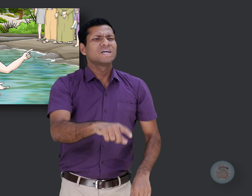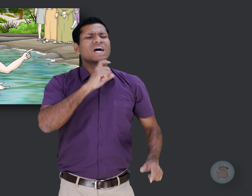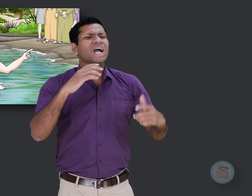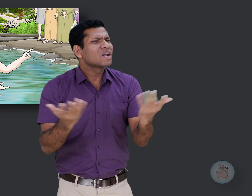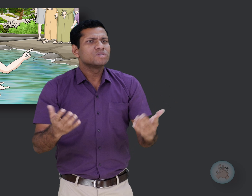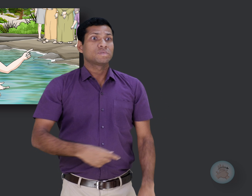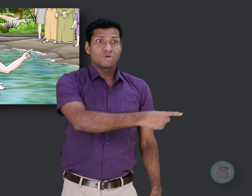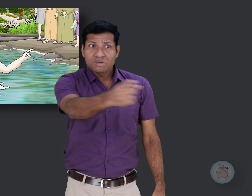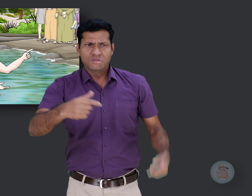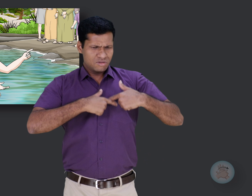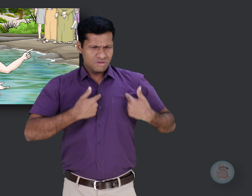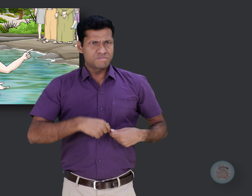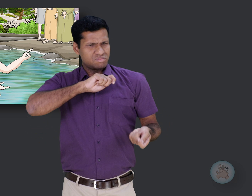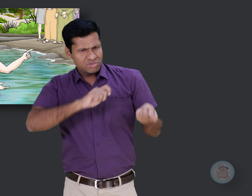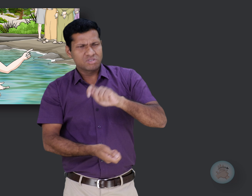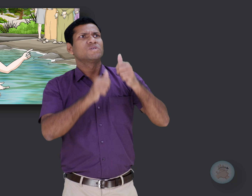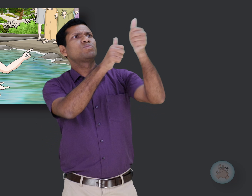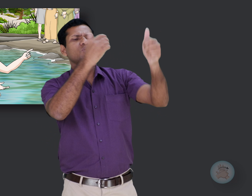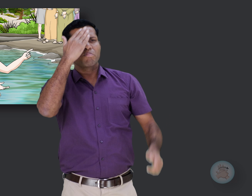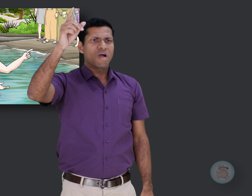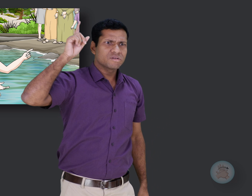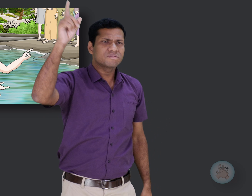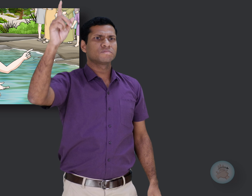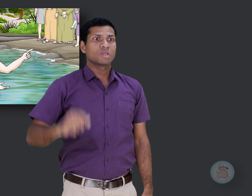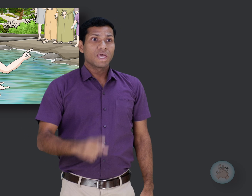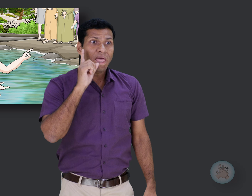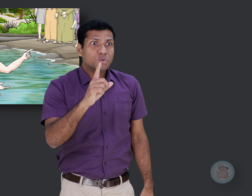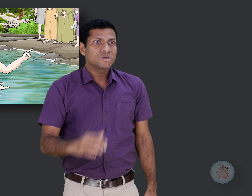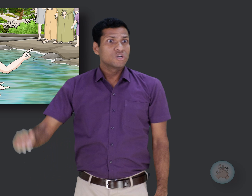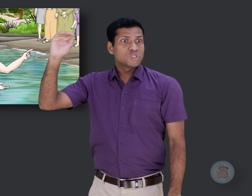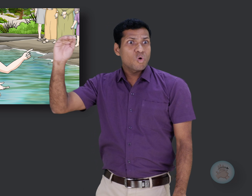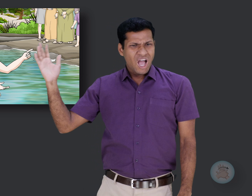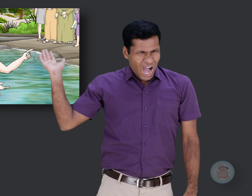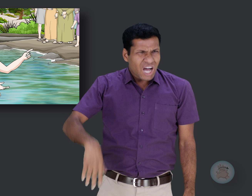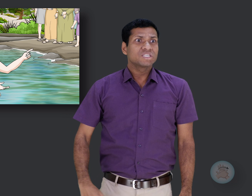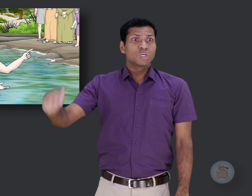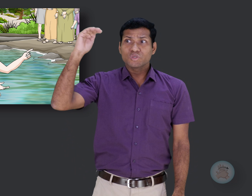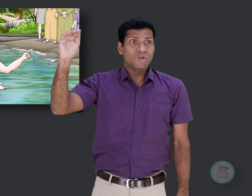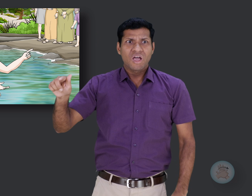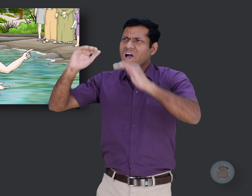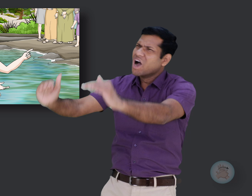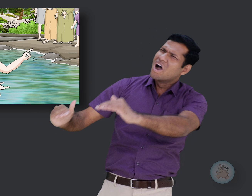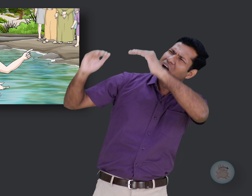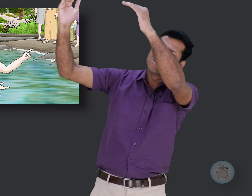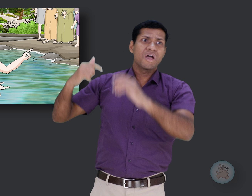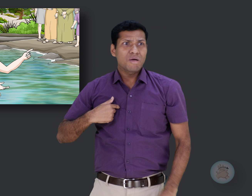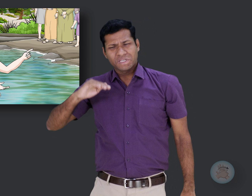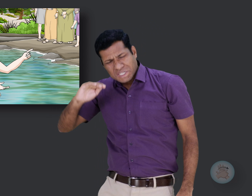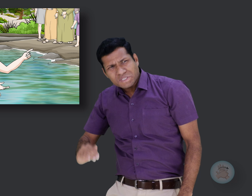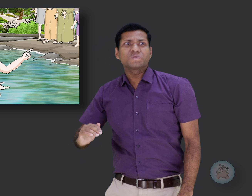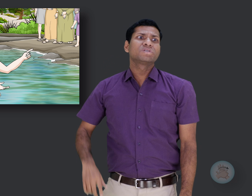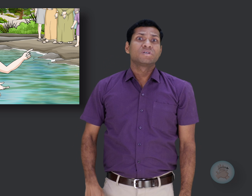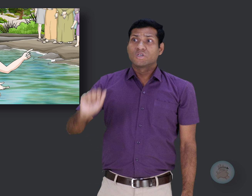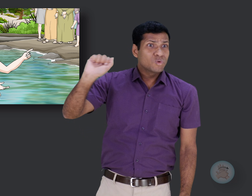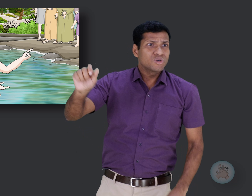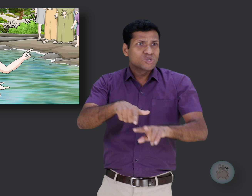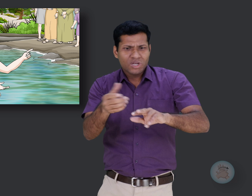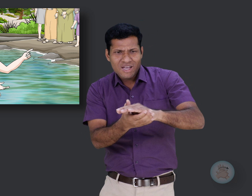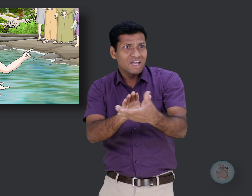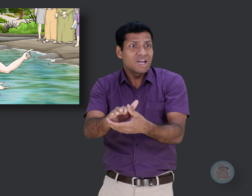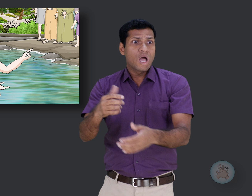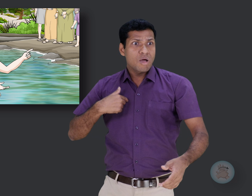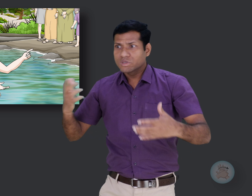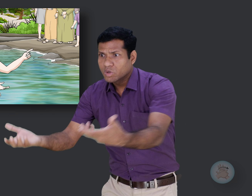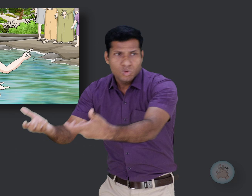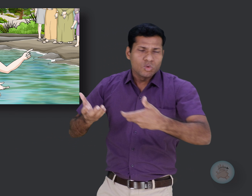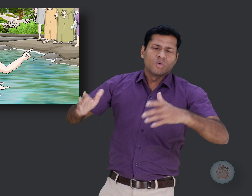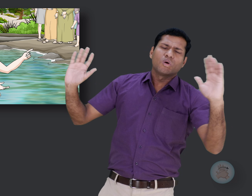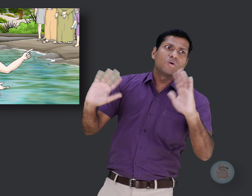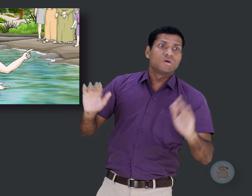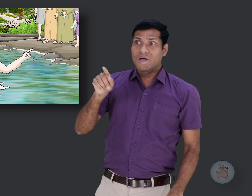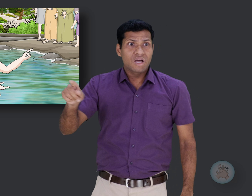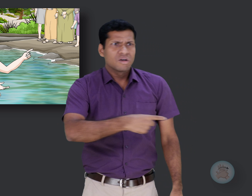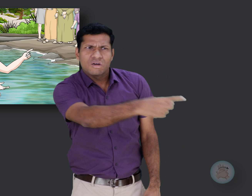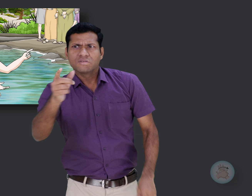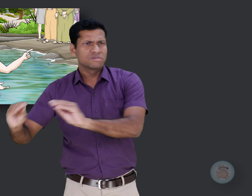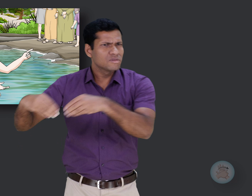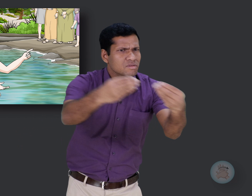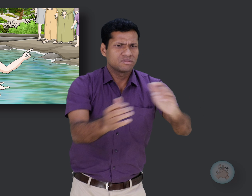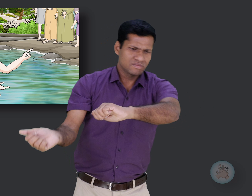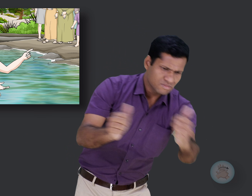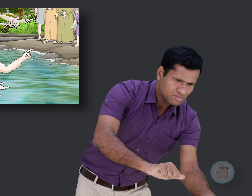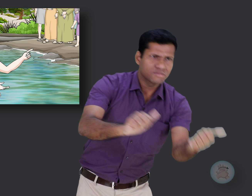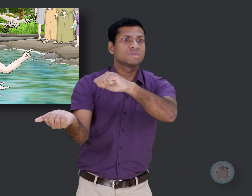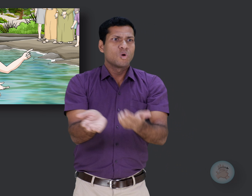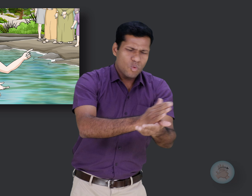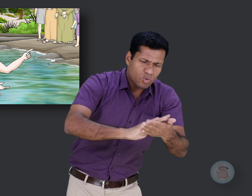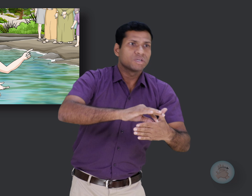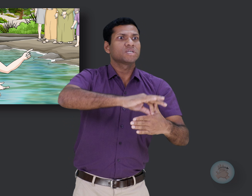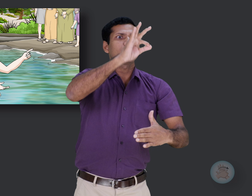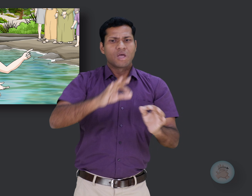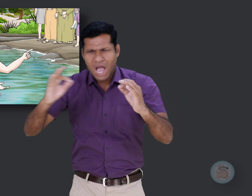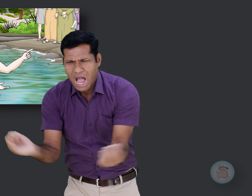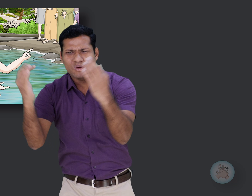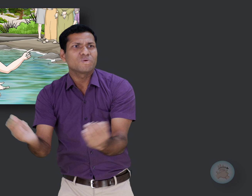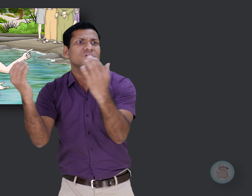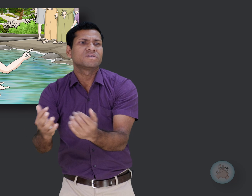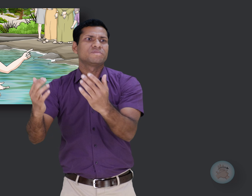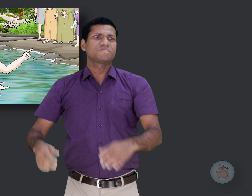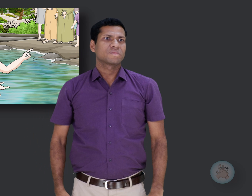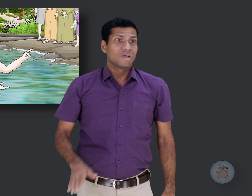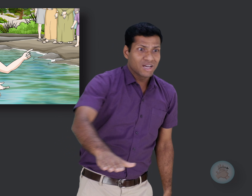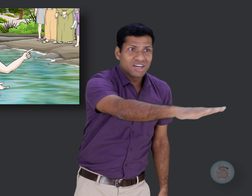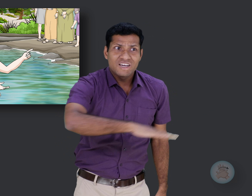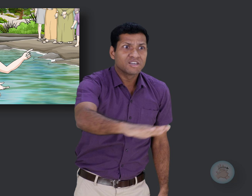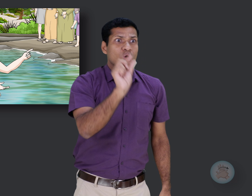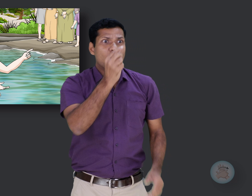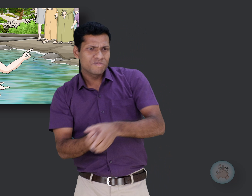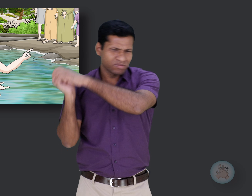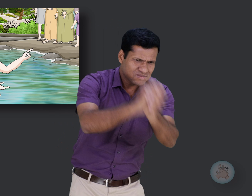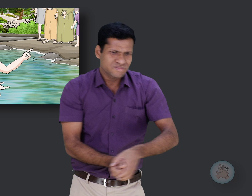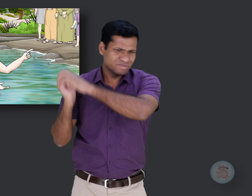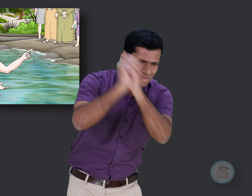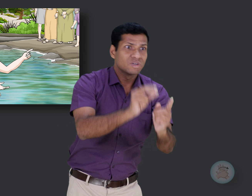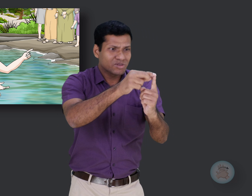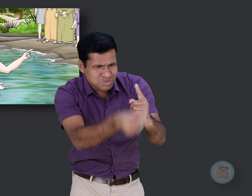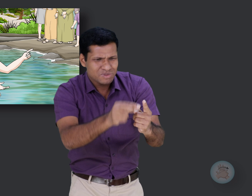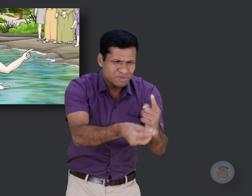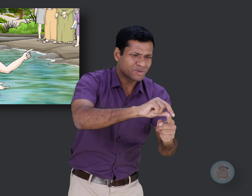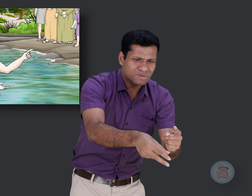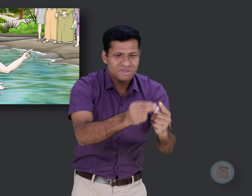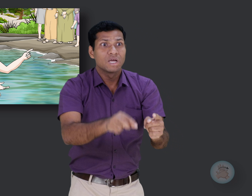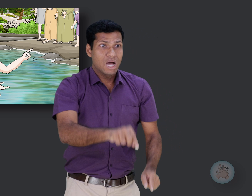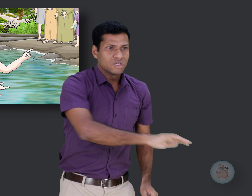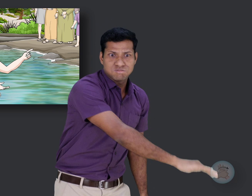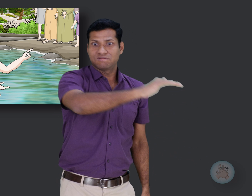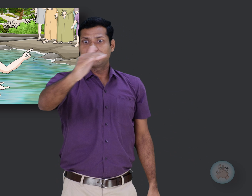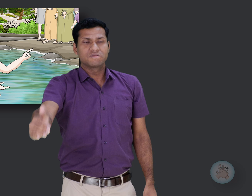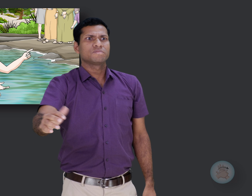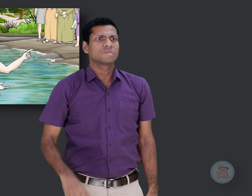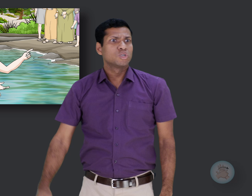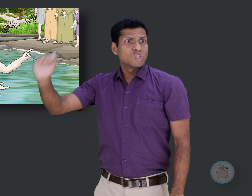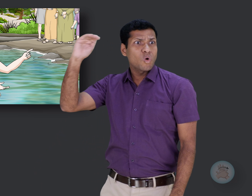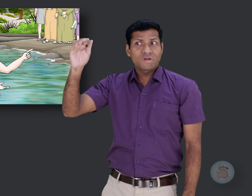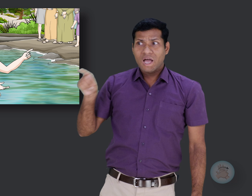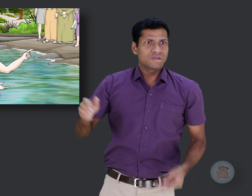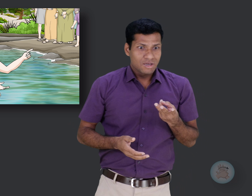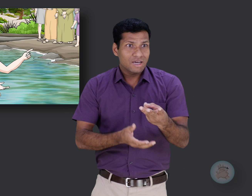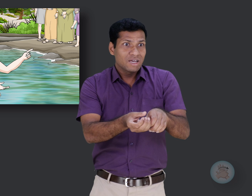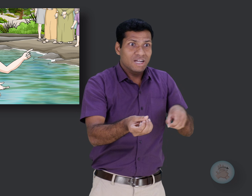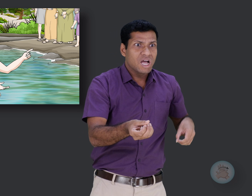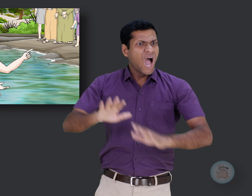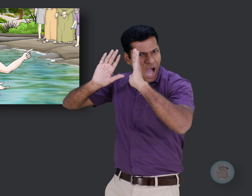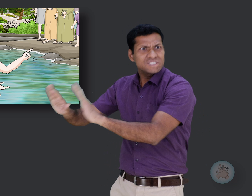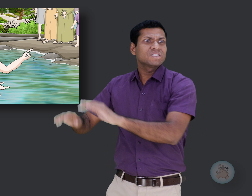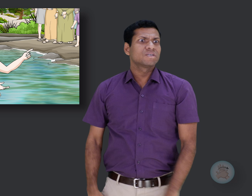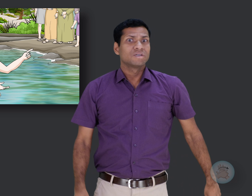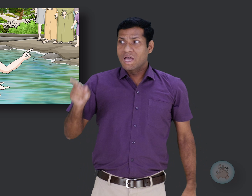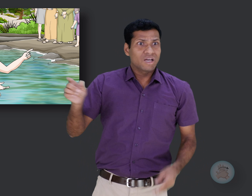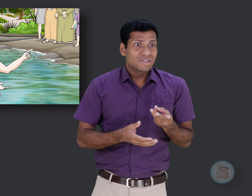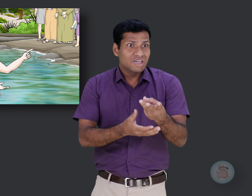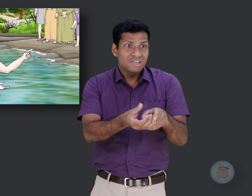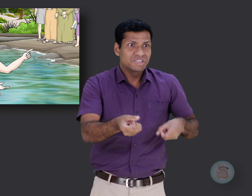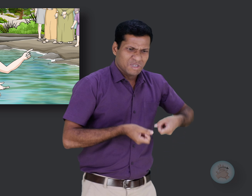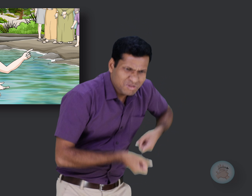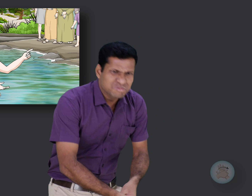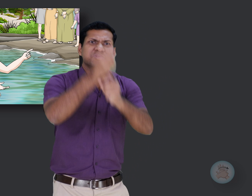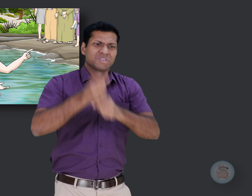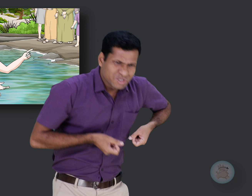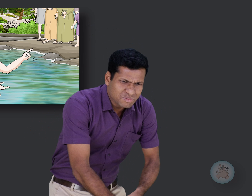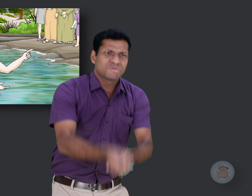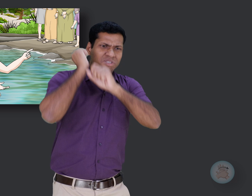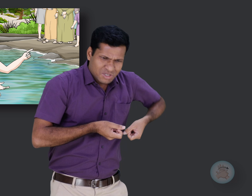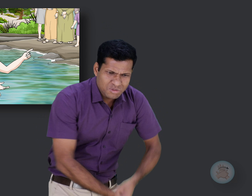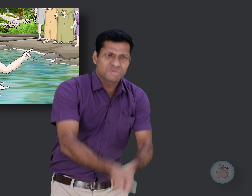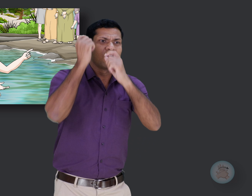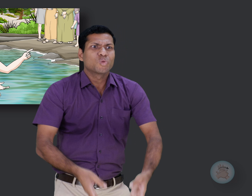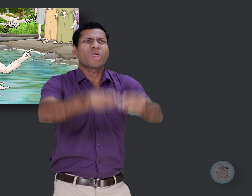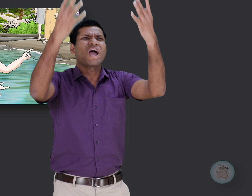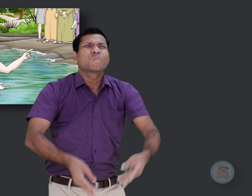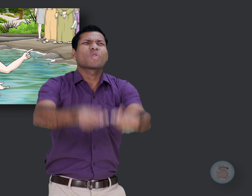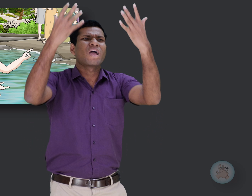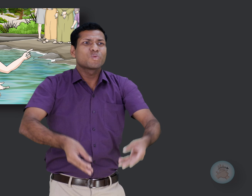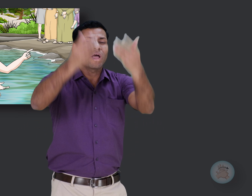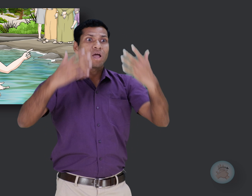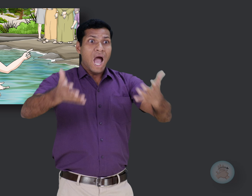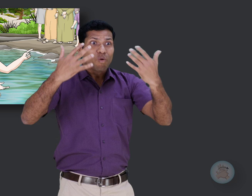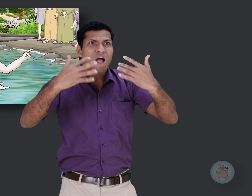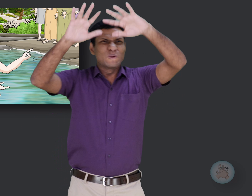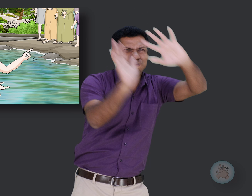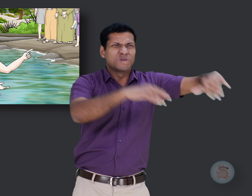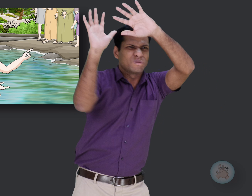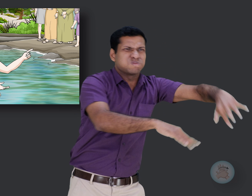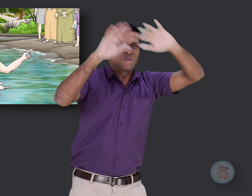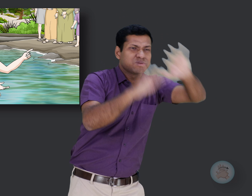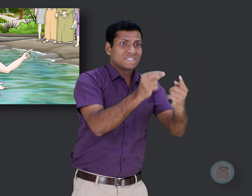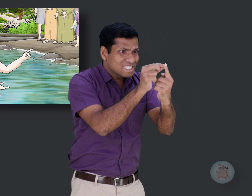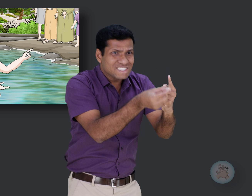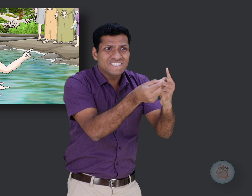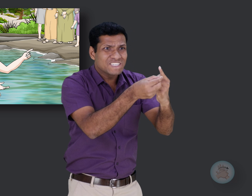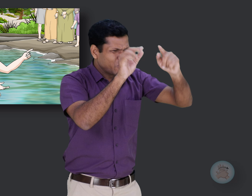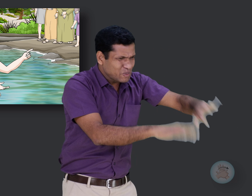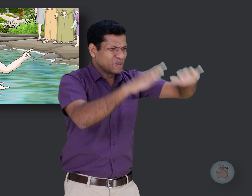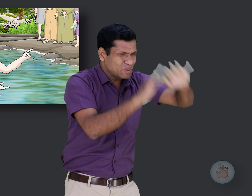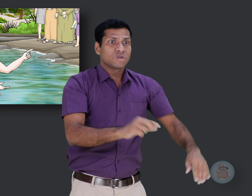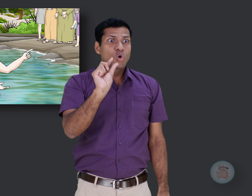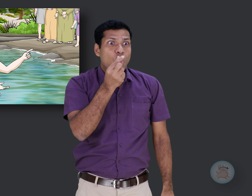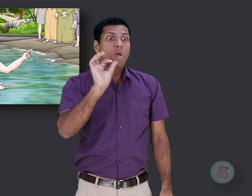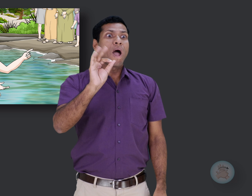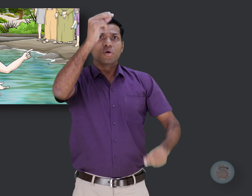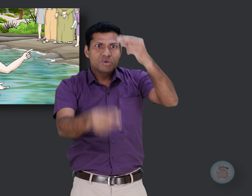I baptize you with water for repentance, but after me will come One more powerful than I, whose sandals I am not worthy to carry. He will baptize you with the Holy Spirit and with fire.